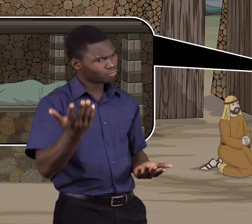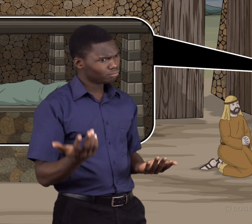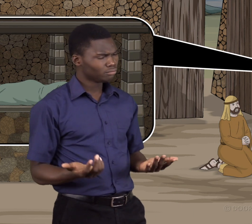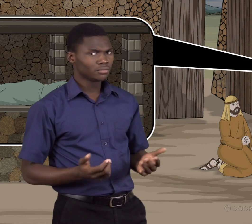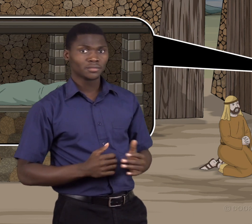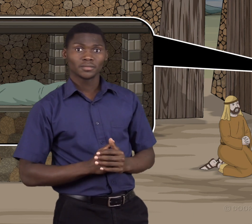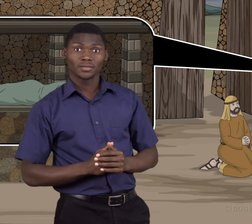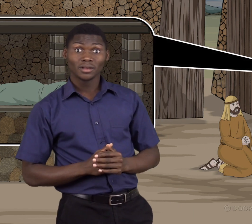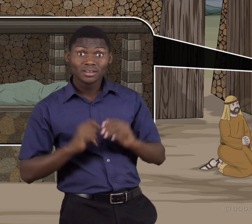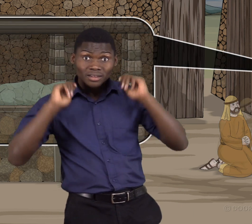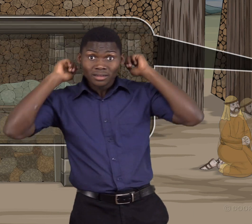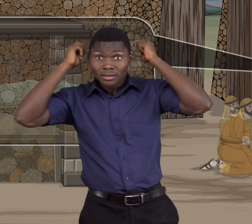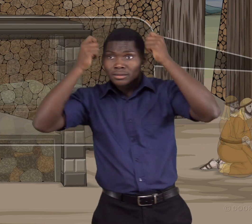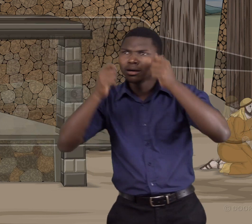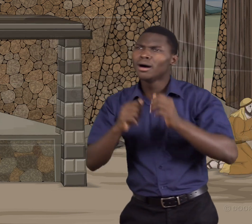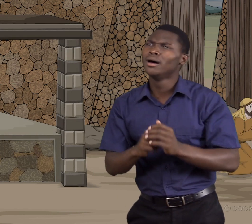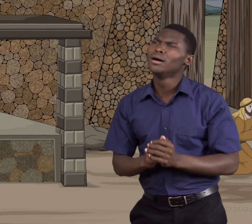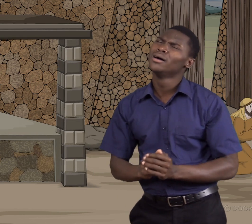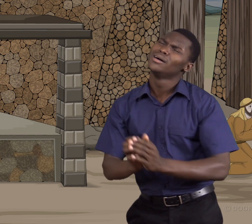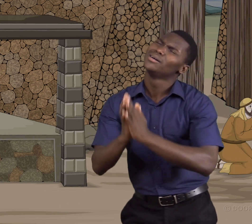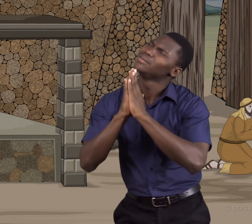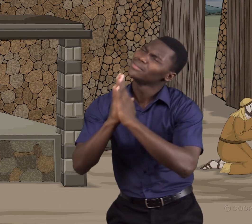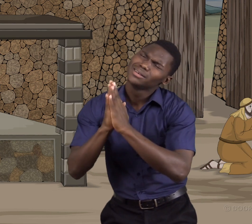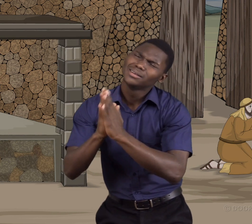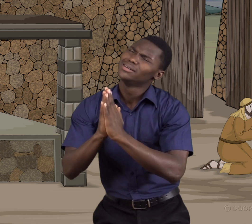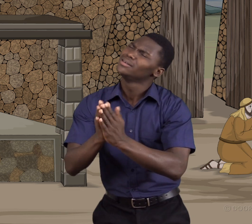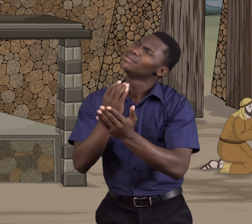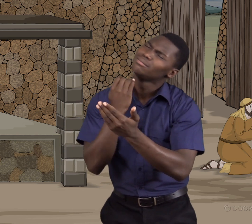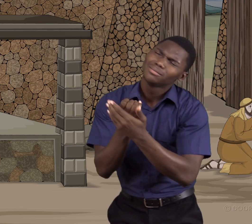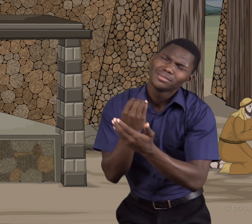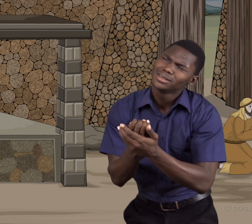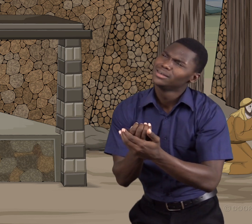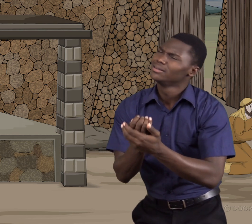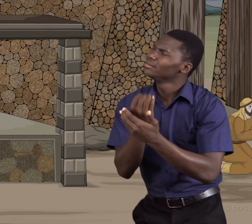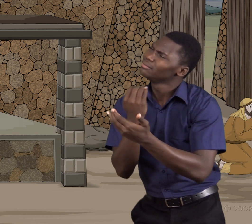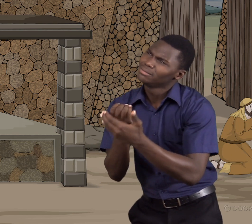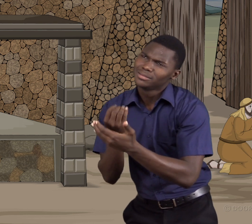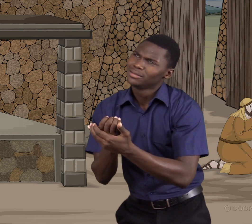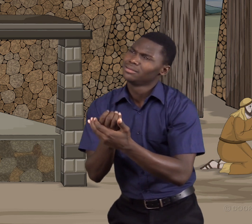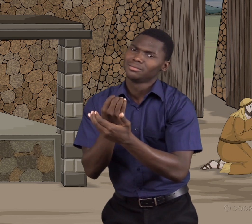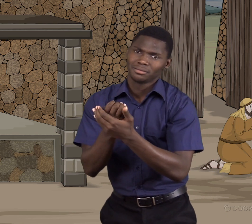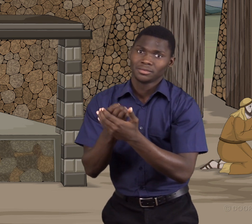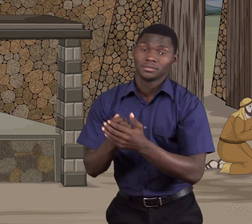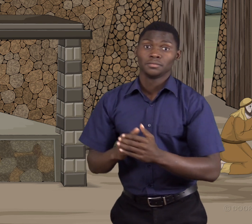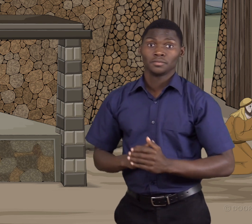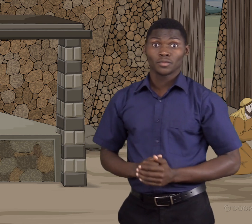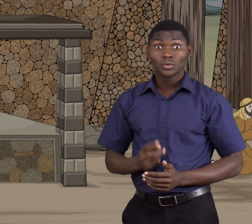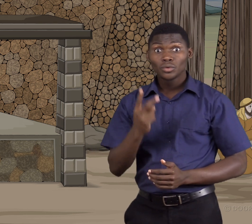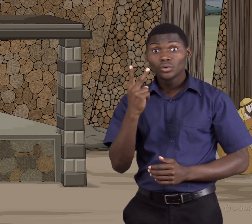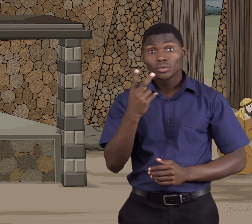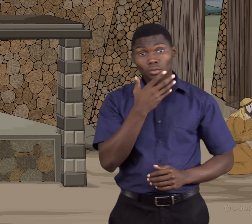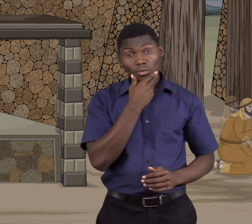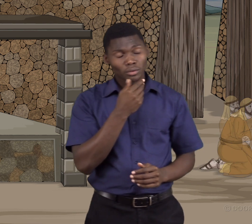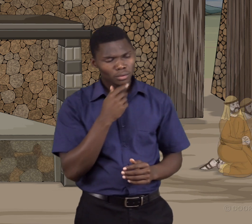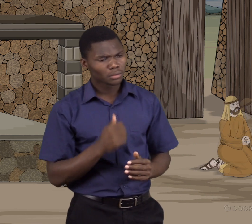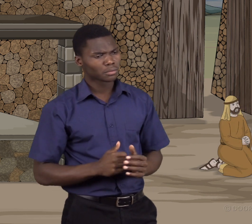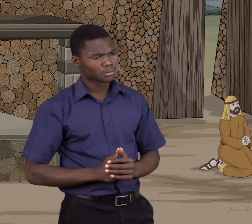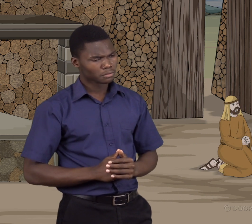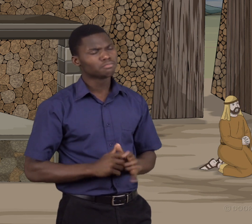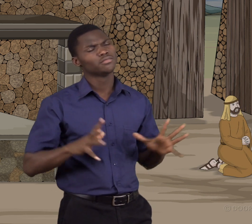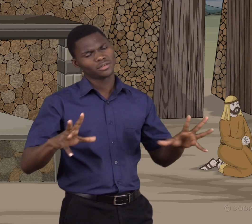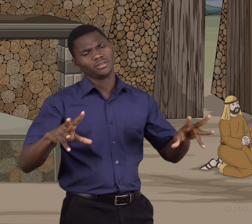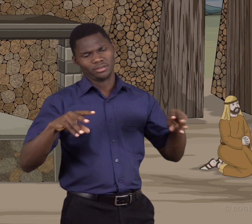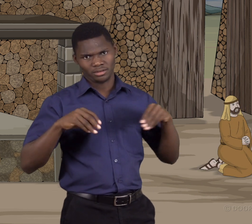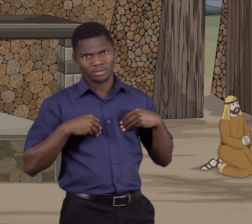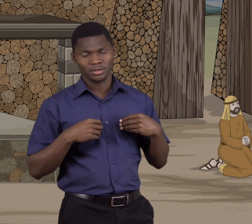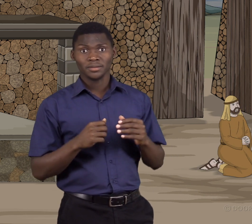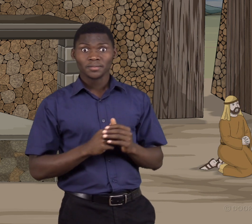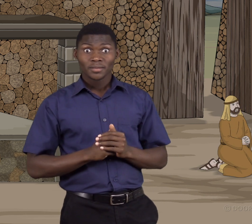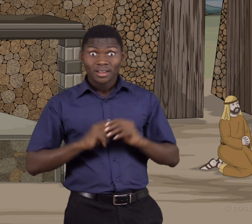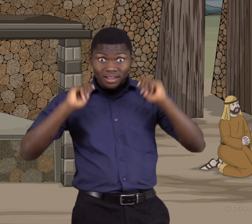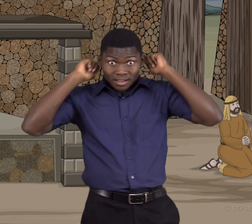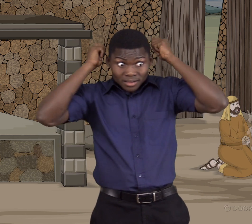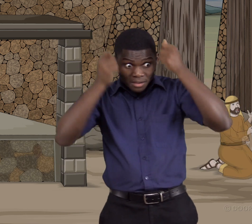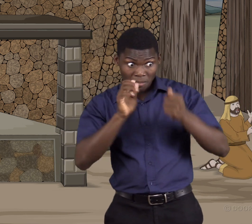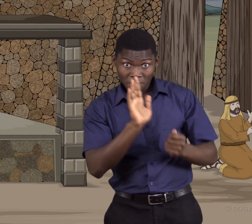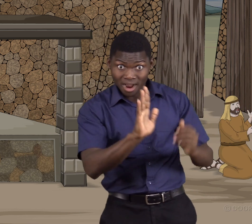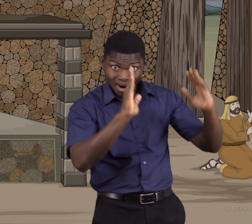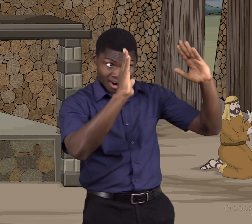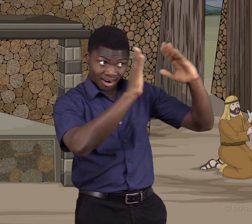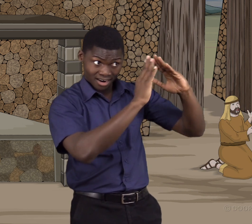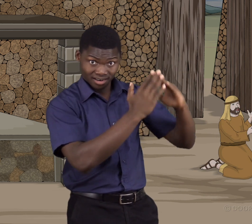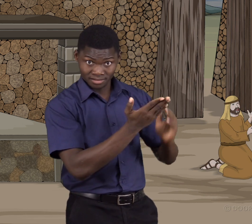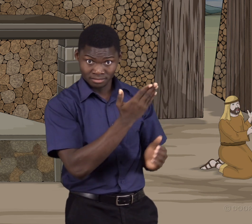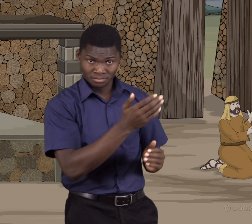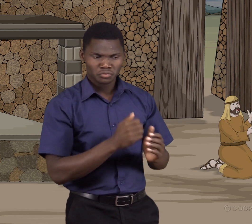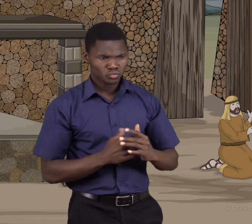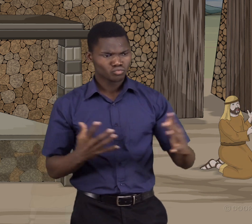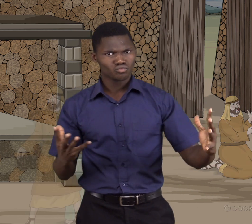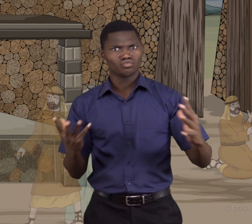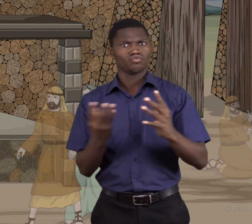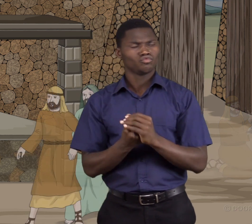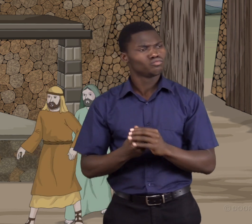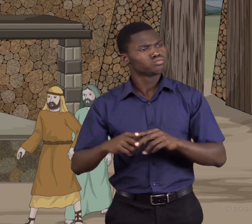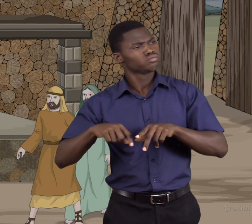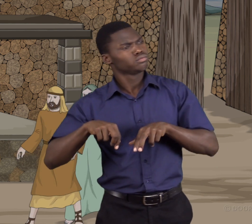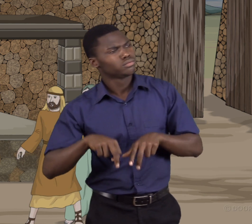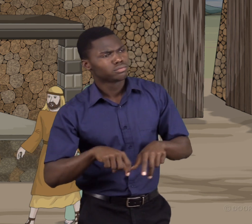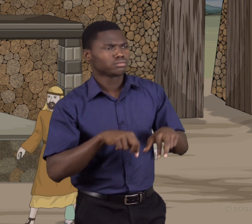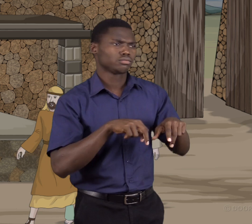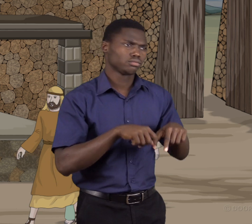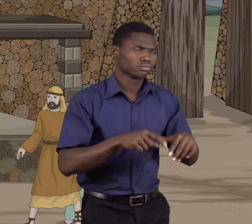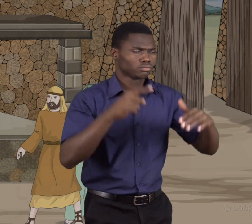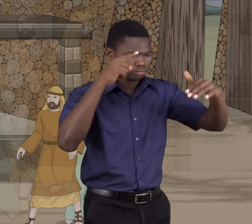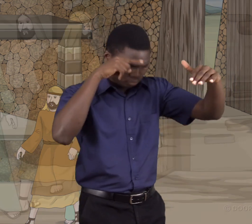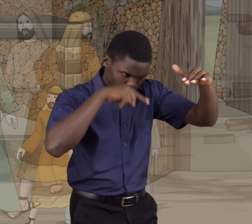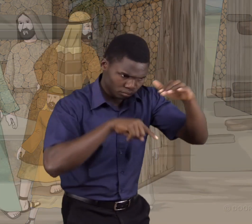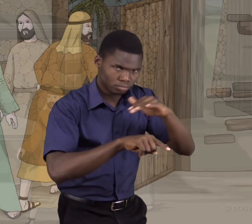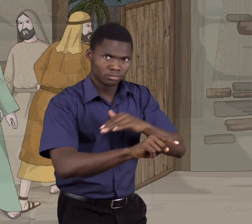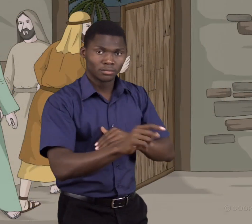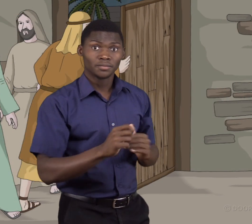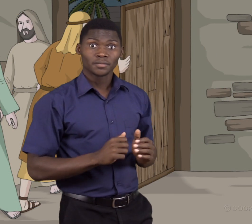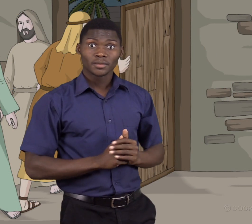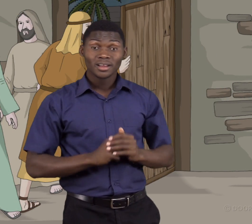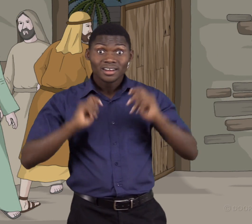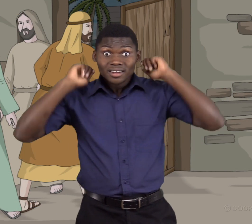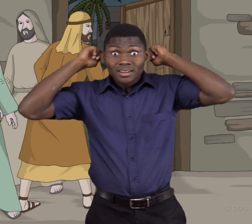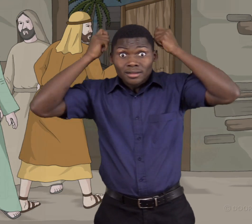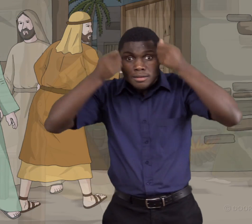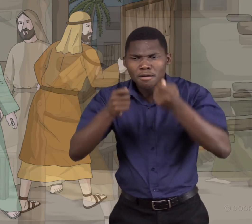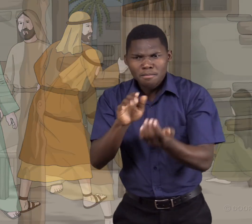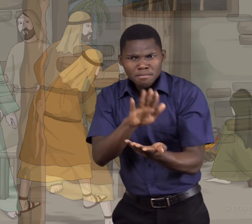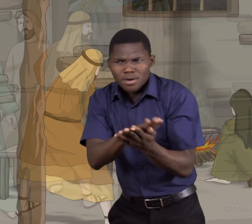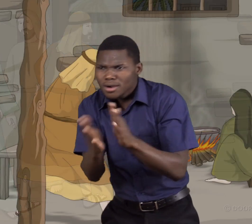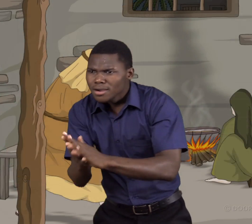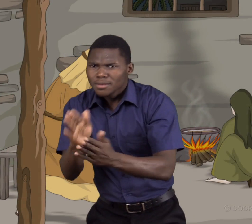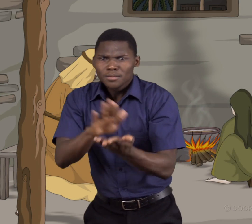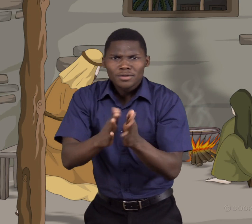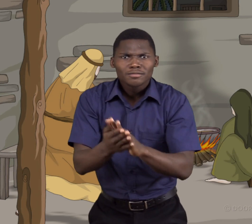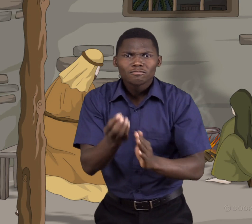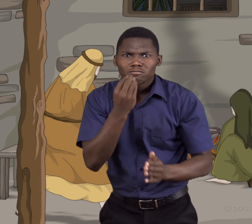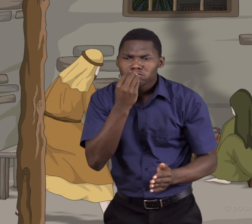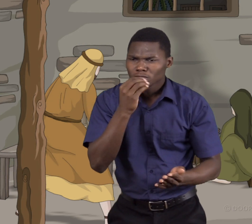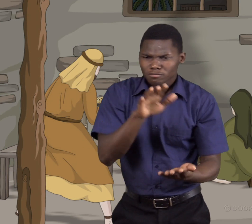But Lot insisted so strongly that they followed him into his house.